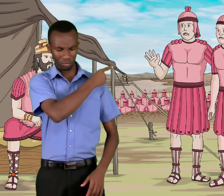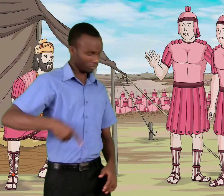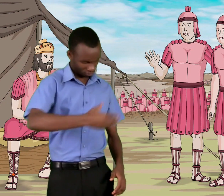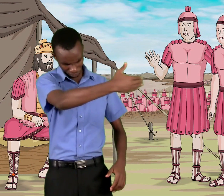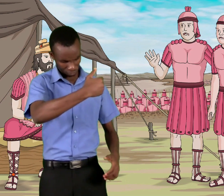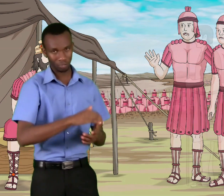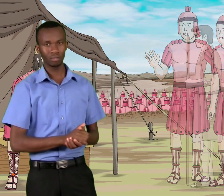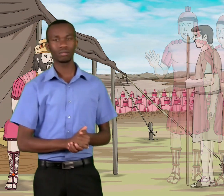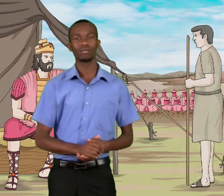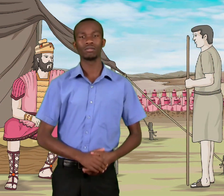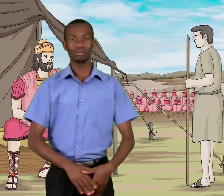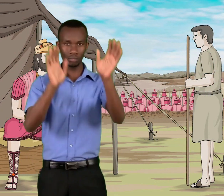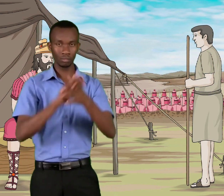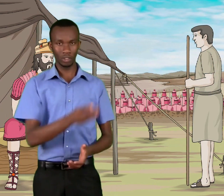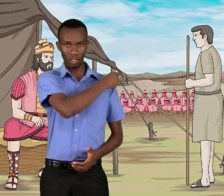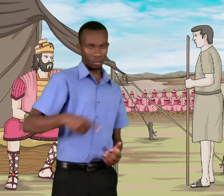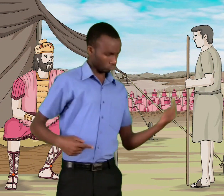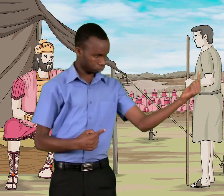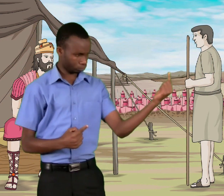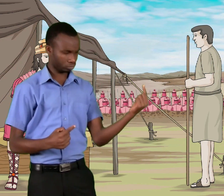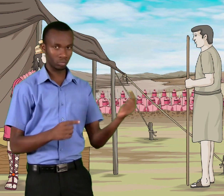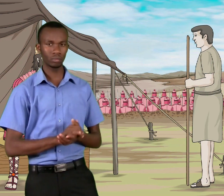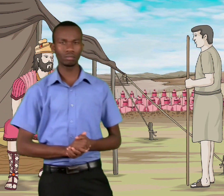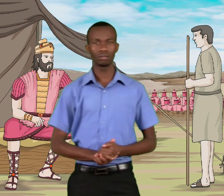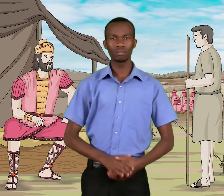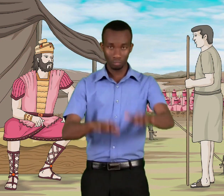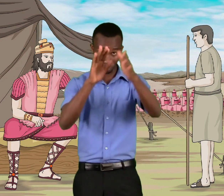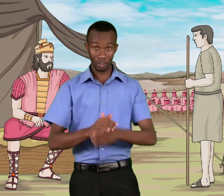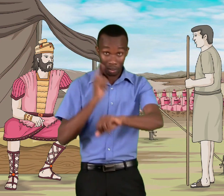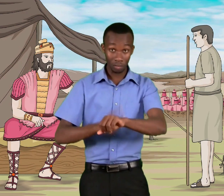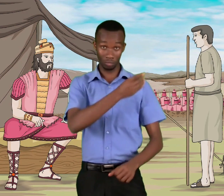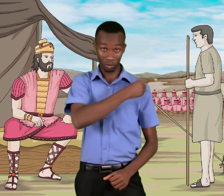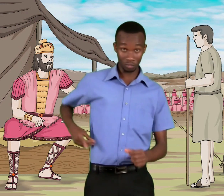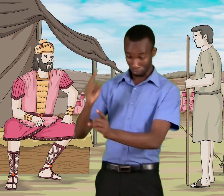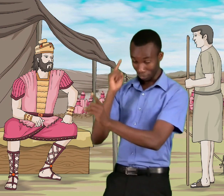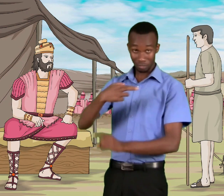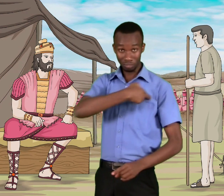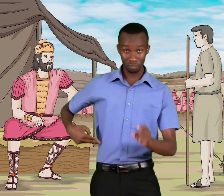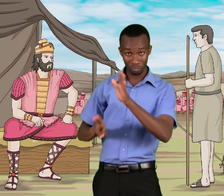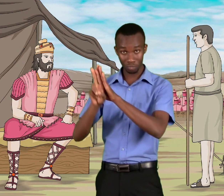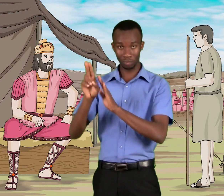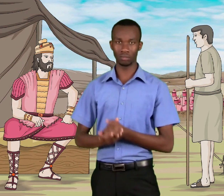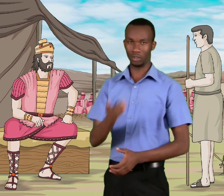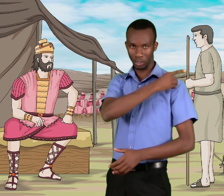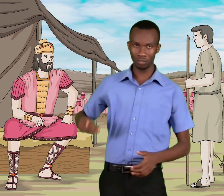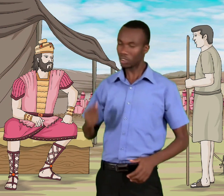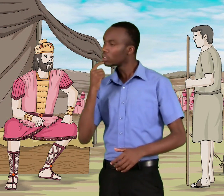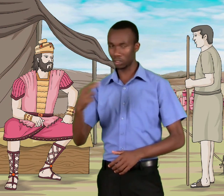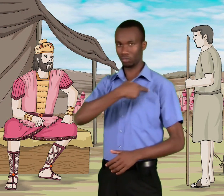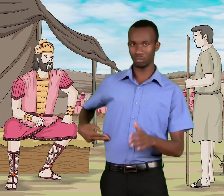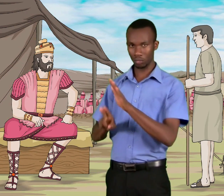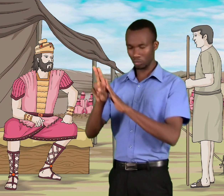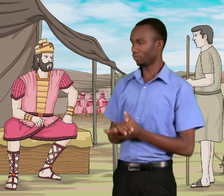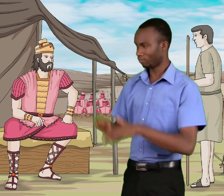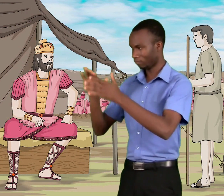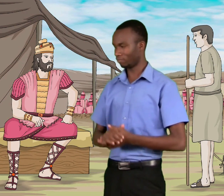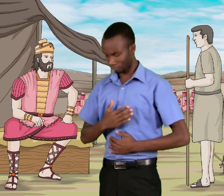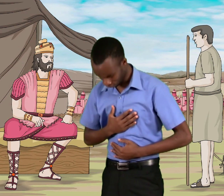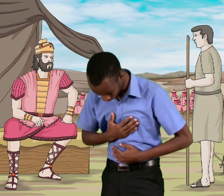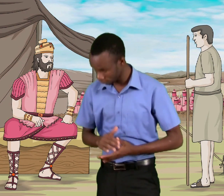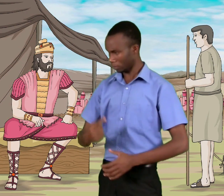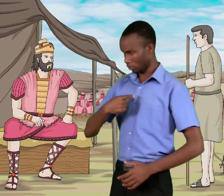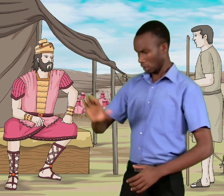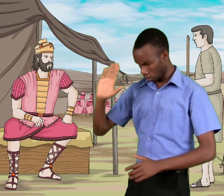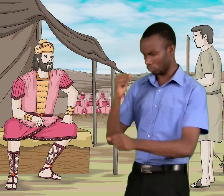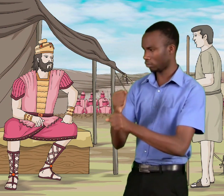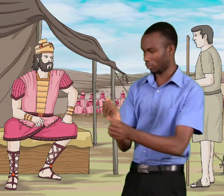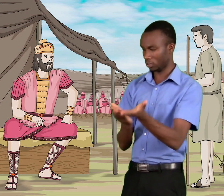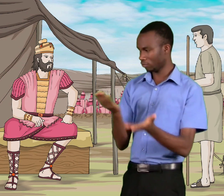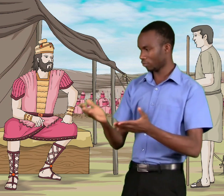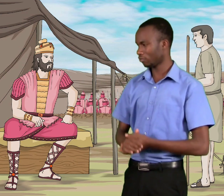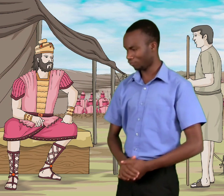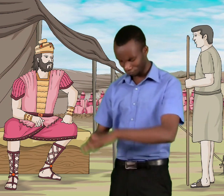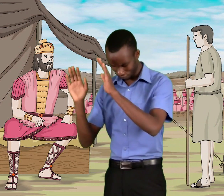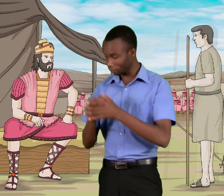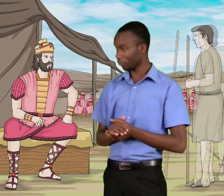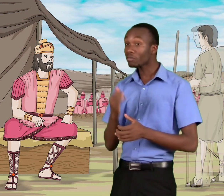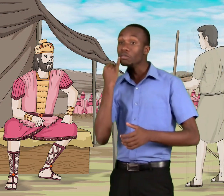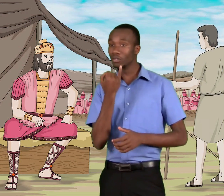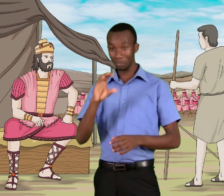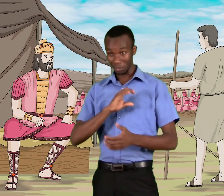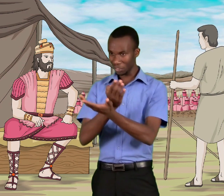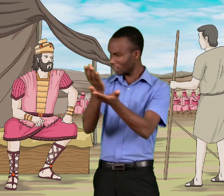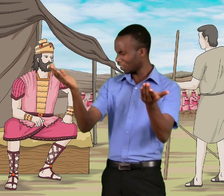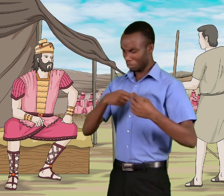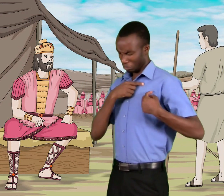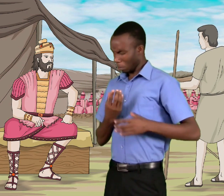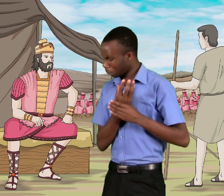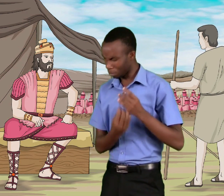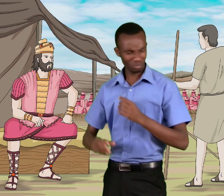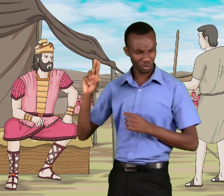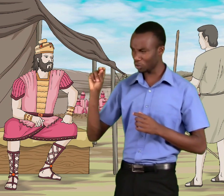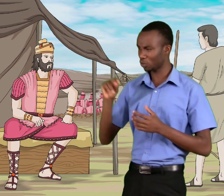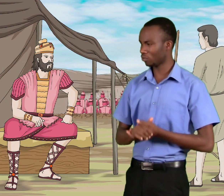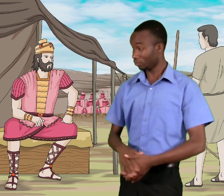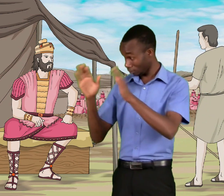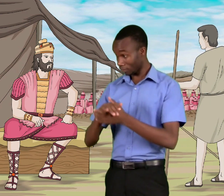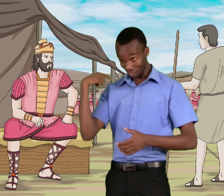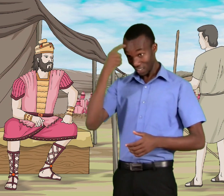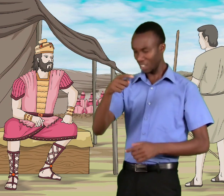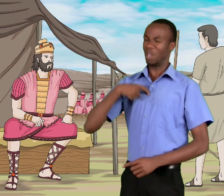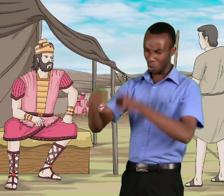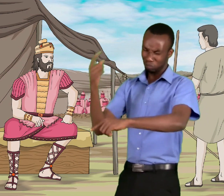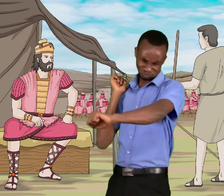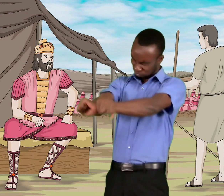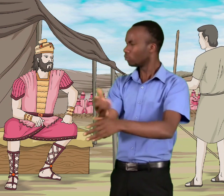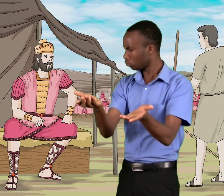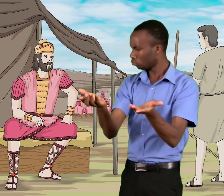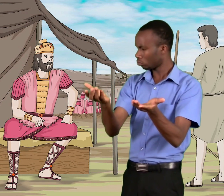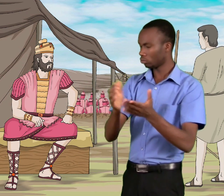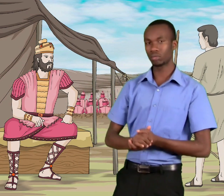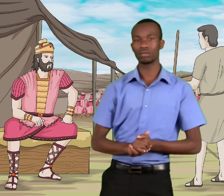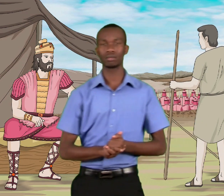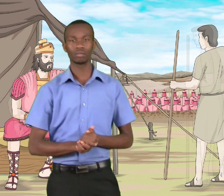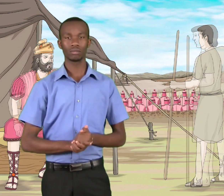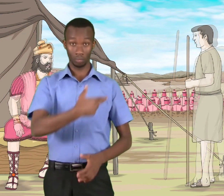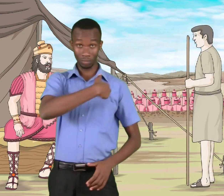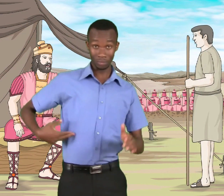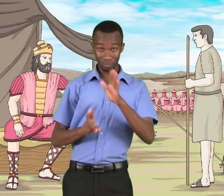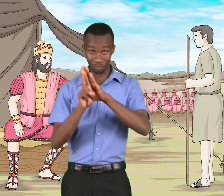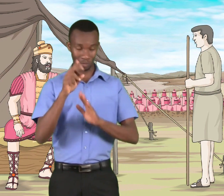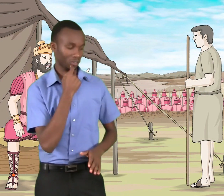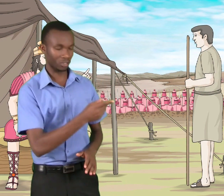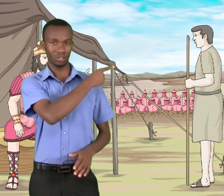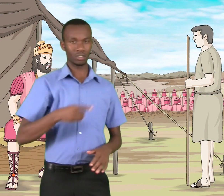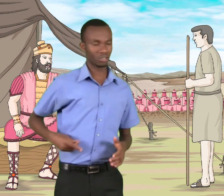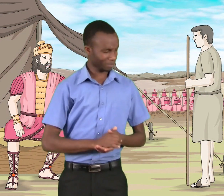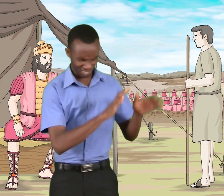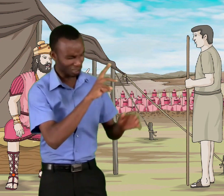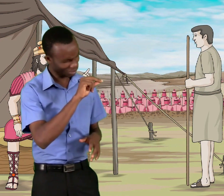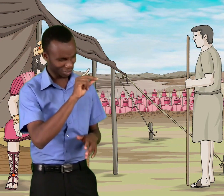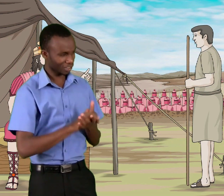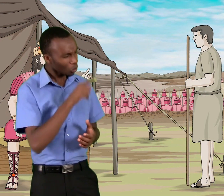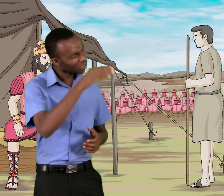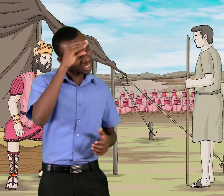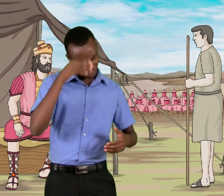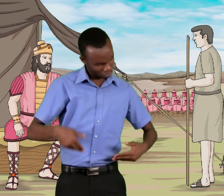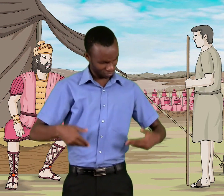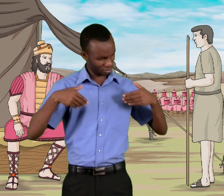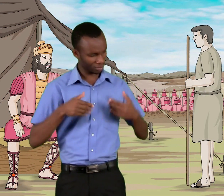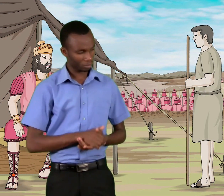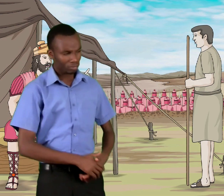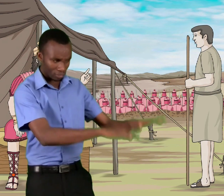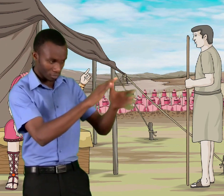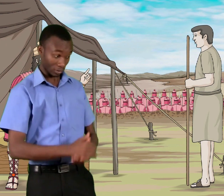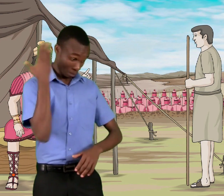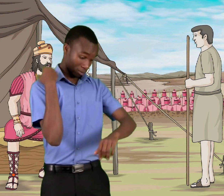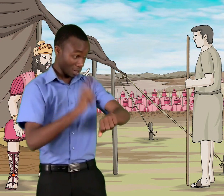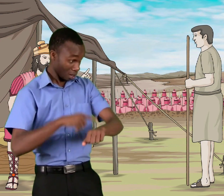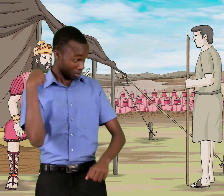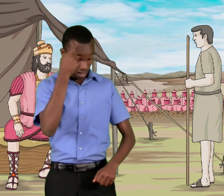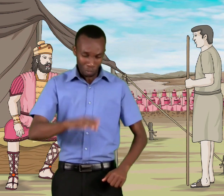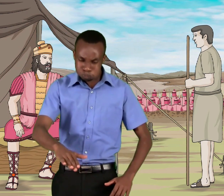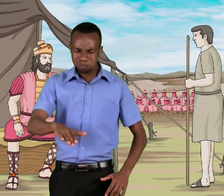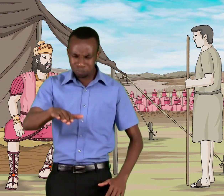And David said to Saul, “Let no man’s heart fail on account of this Philistine. Your servant will go and fight him!” But Saul replied, “You cannot go out against this Philistine to fight him.